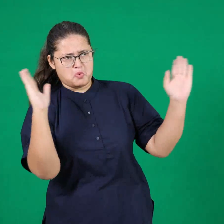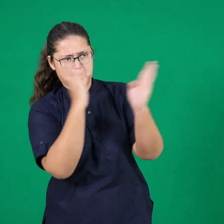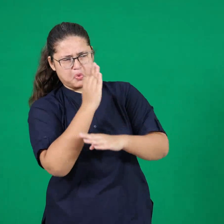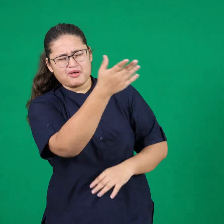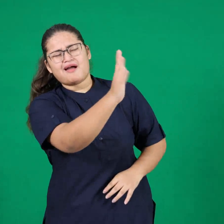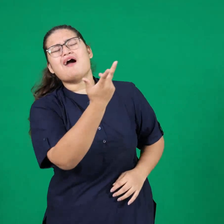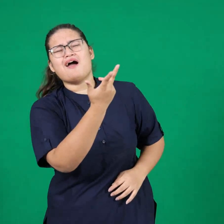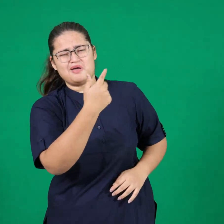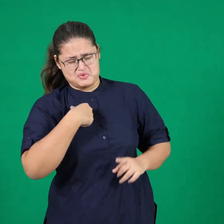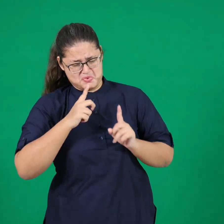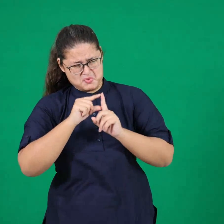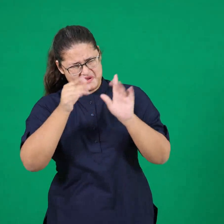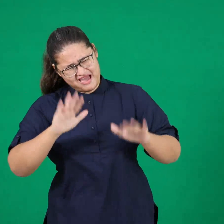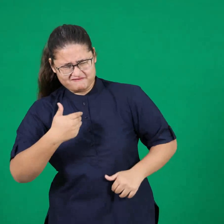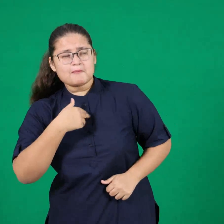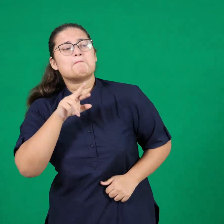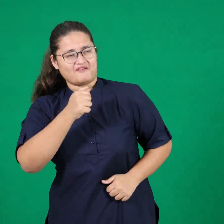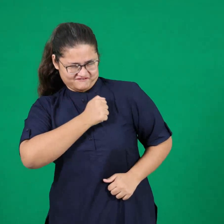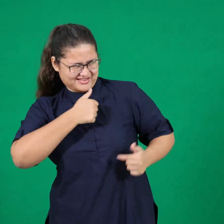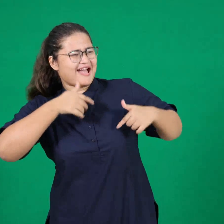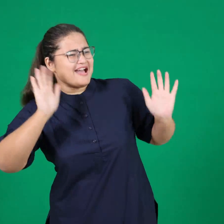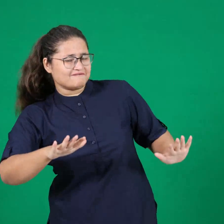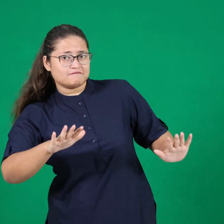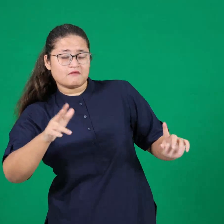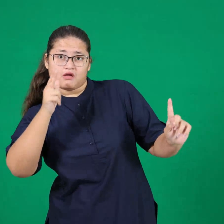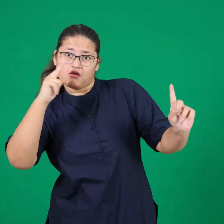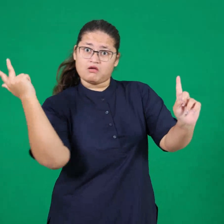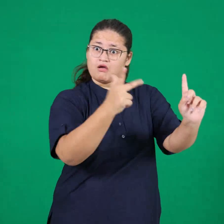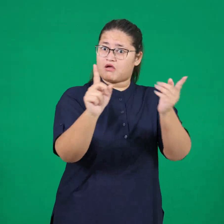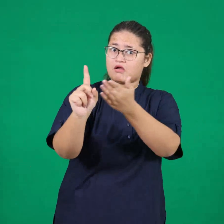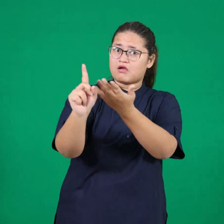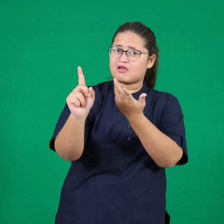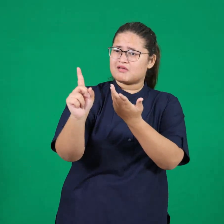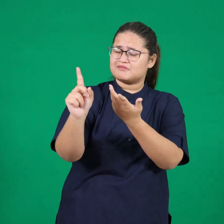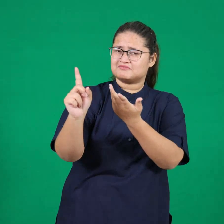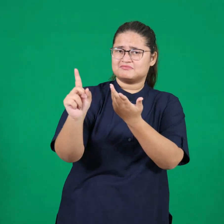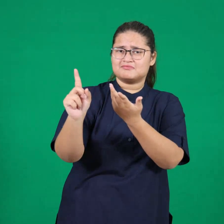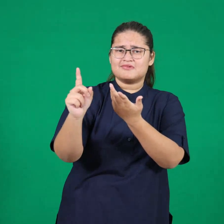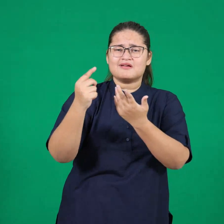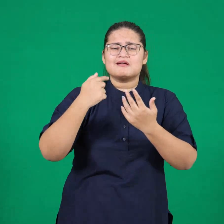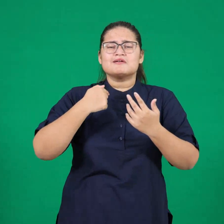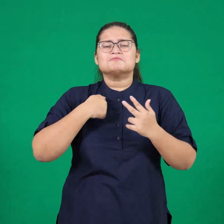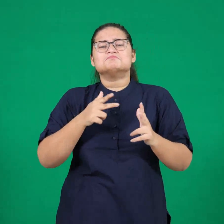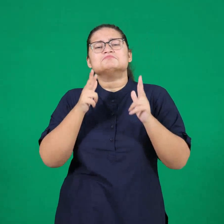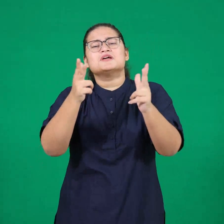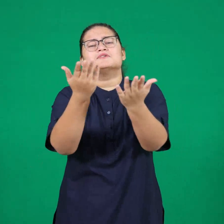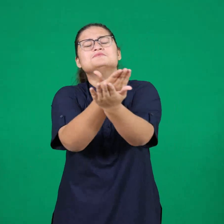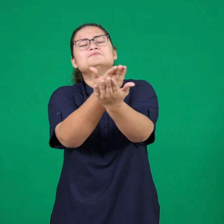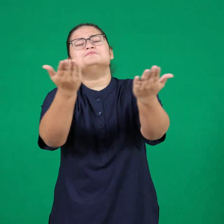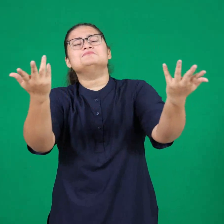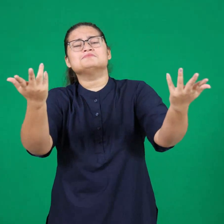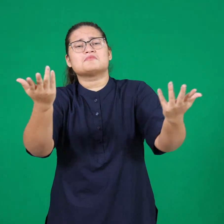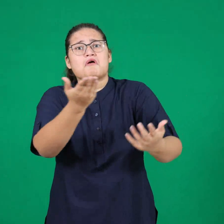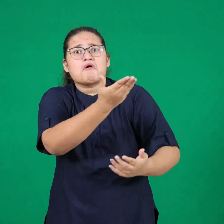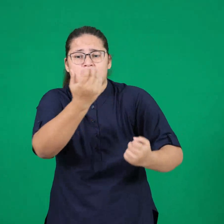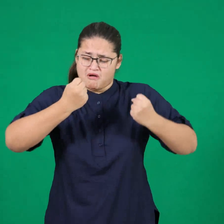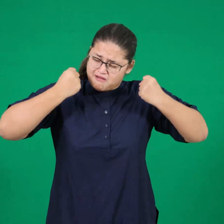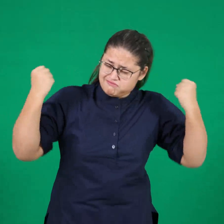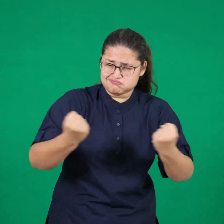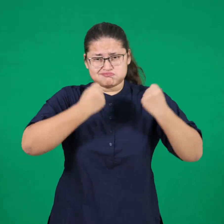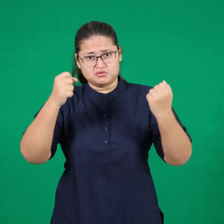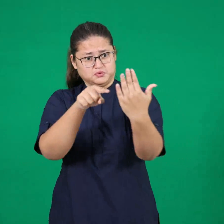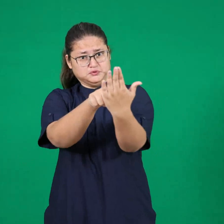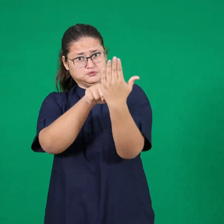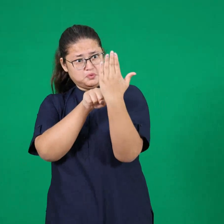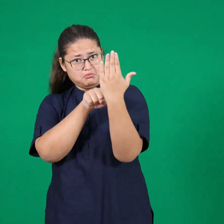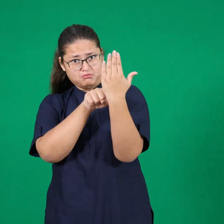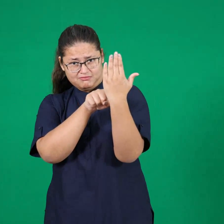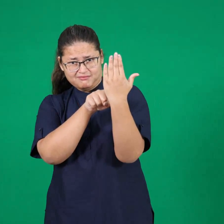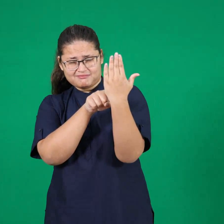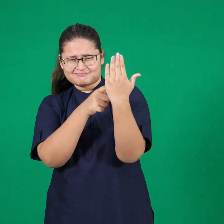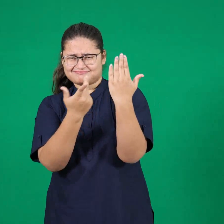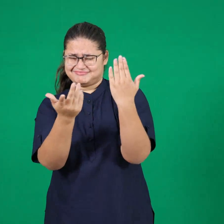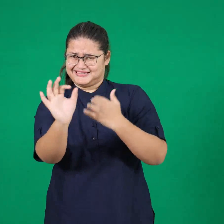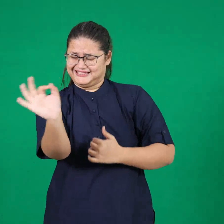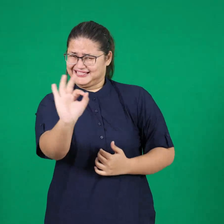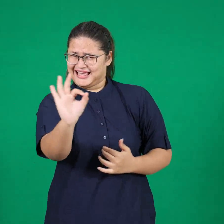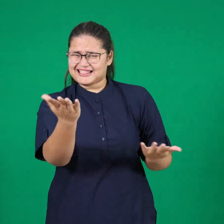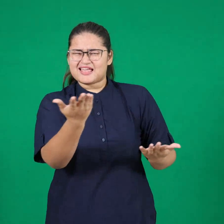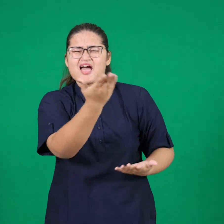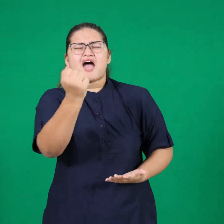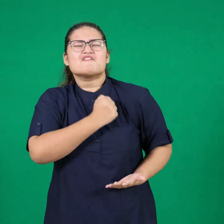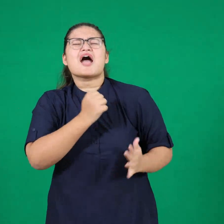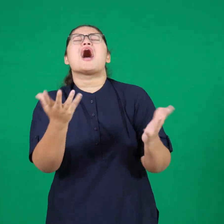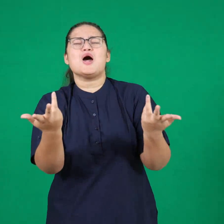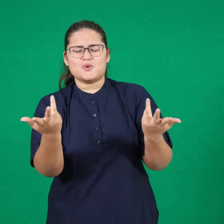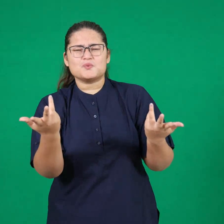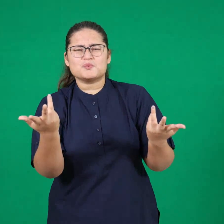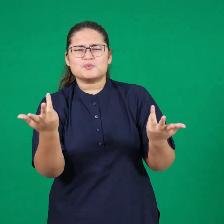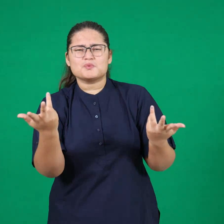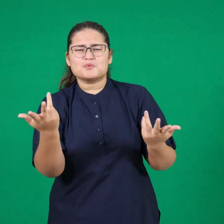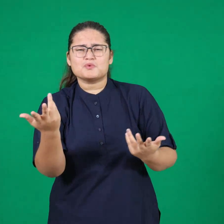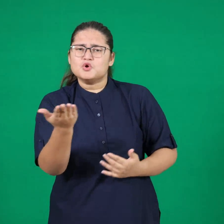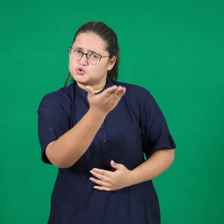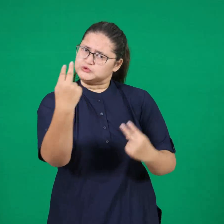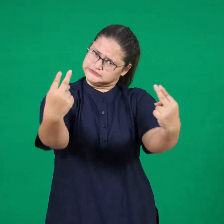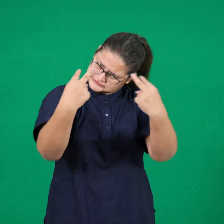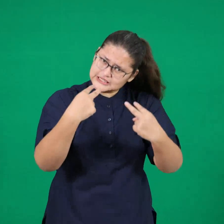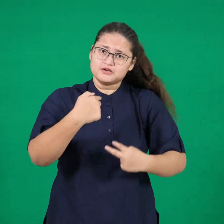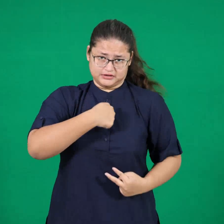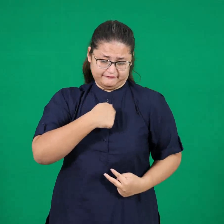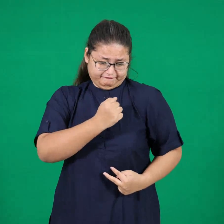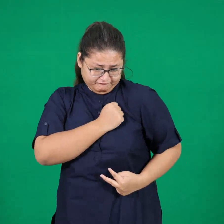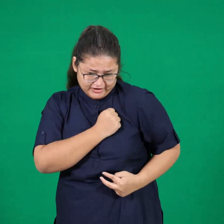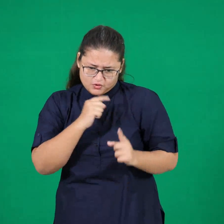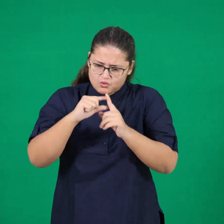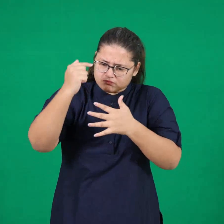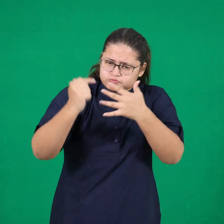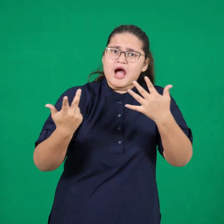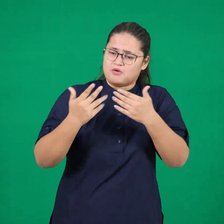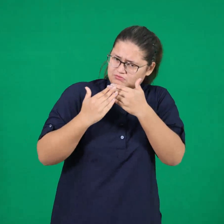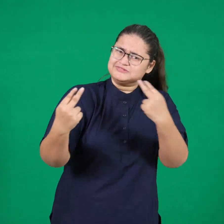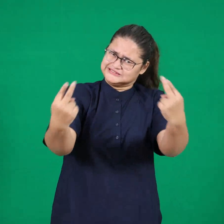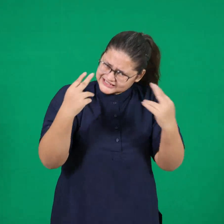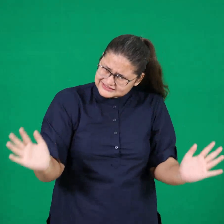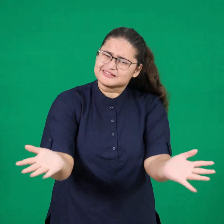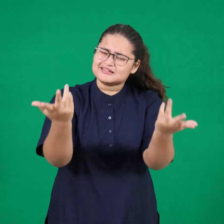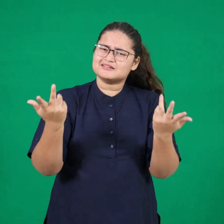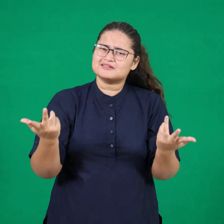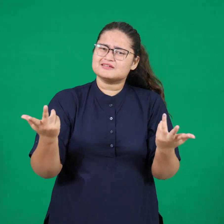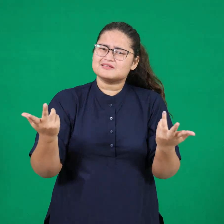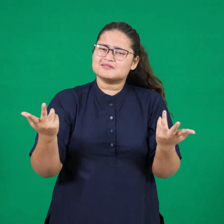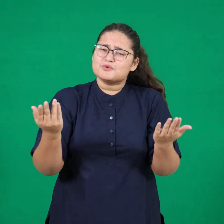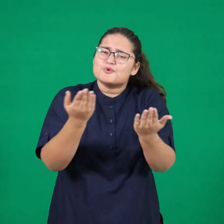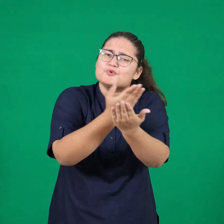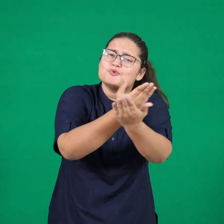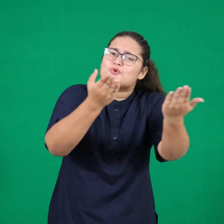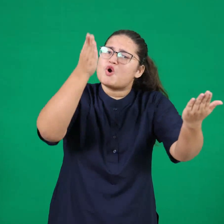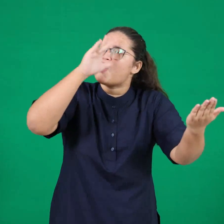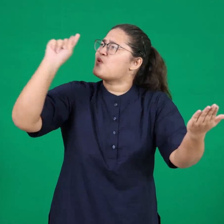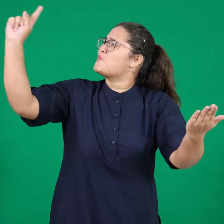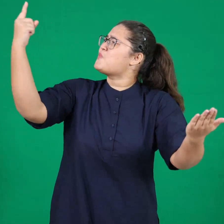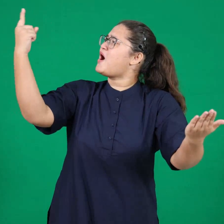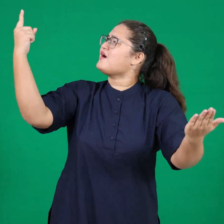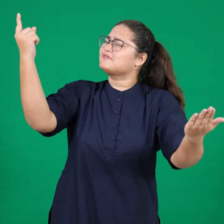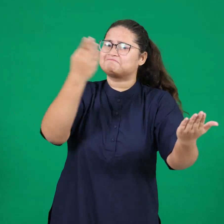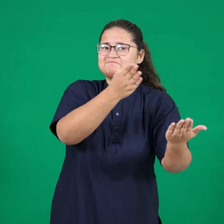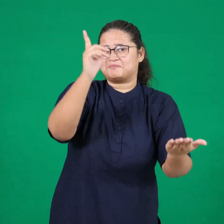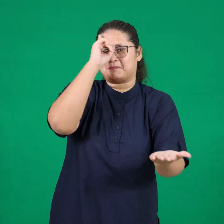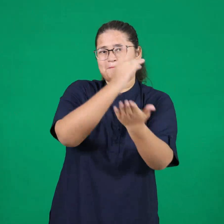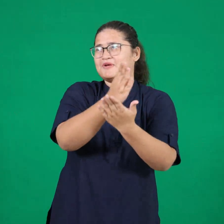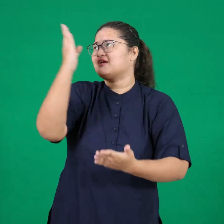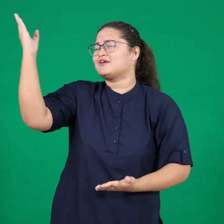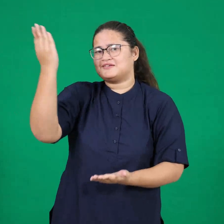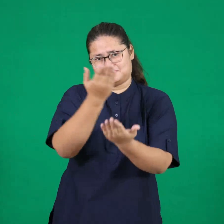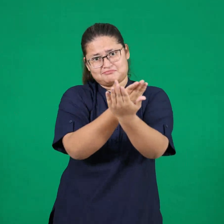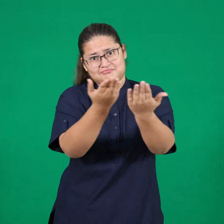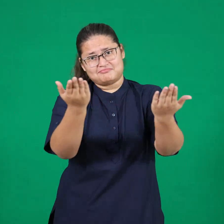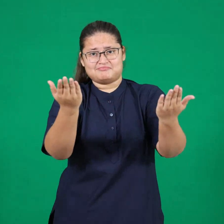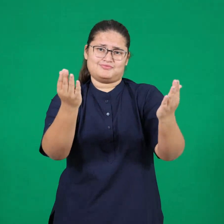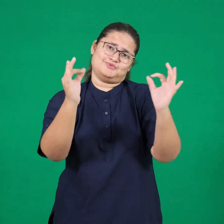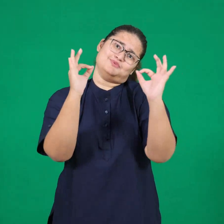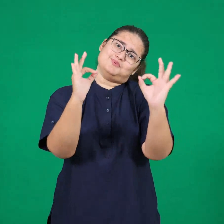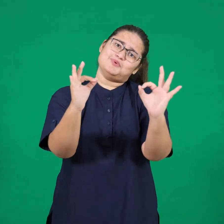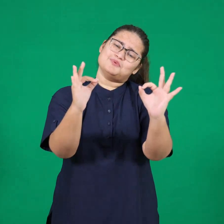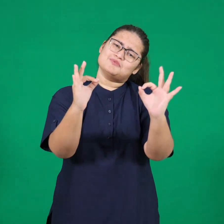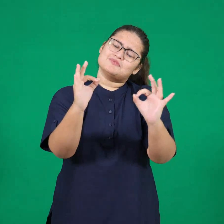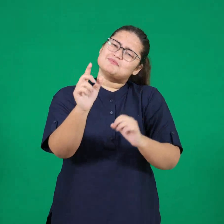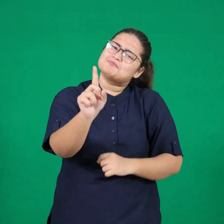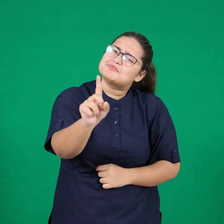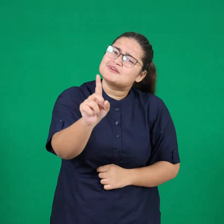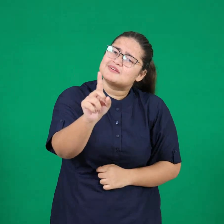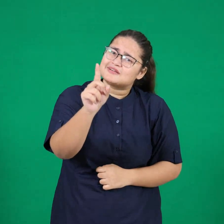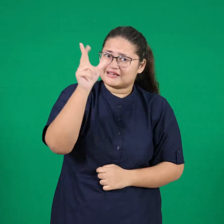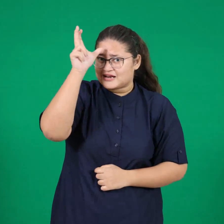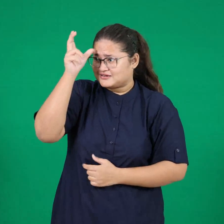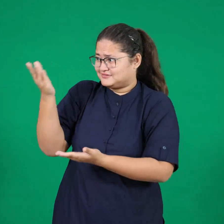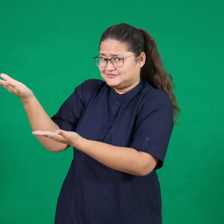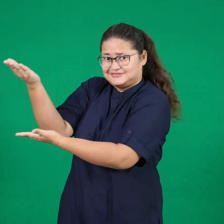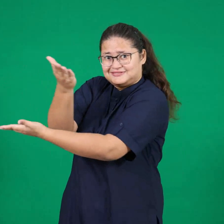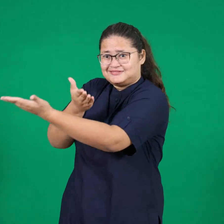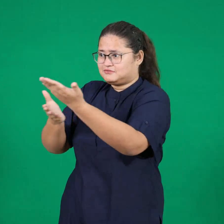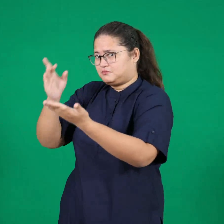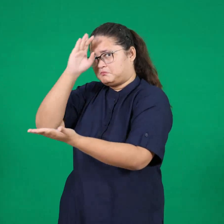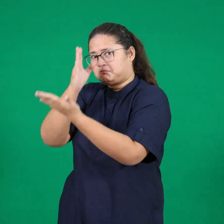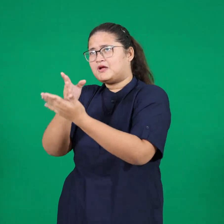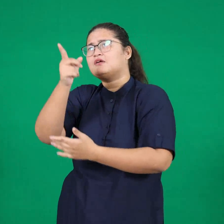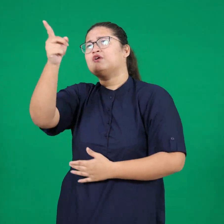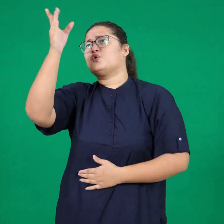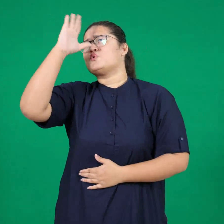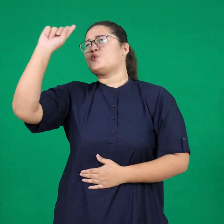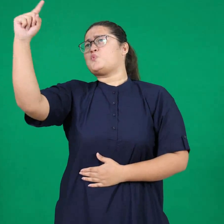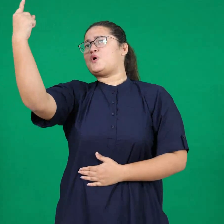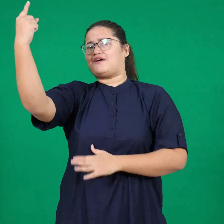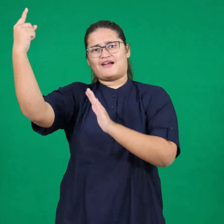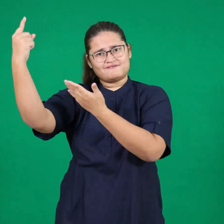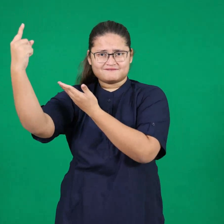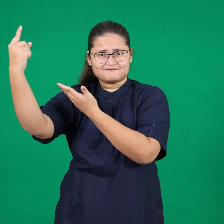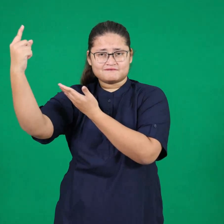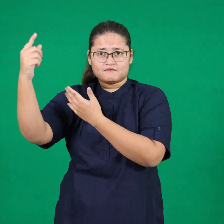Show me your faith without deeds, and I will show you my faith by my deeds. You believe that God is one.